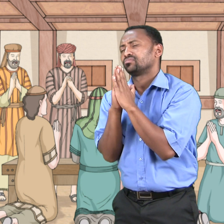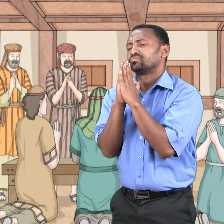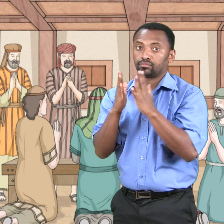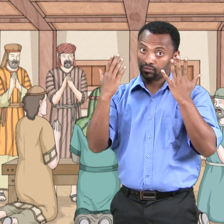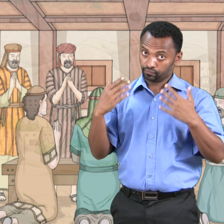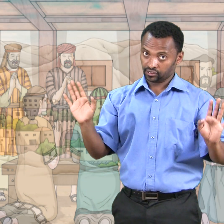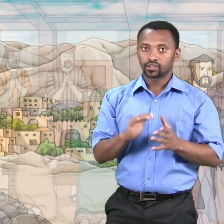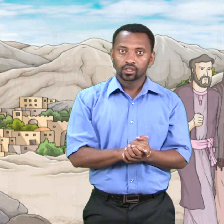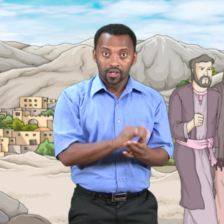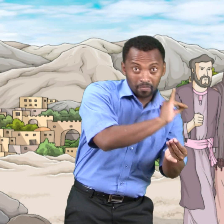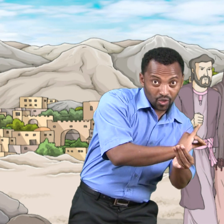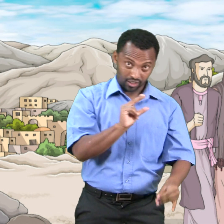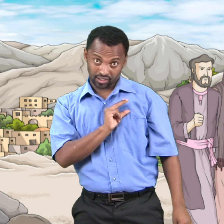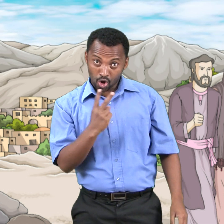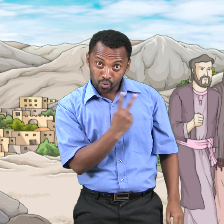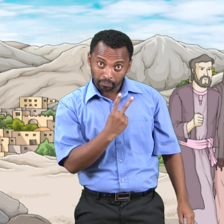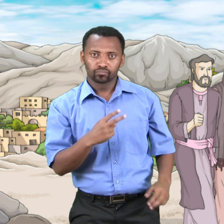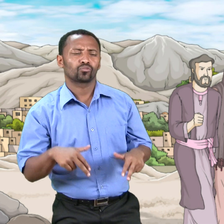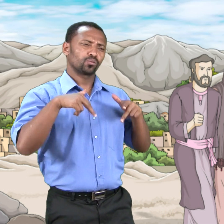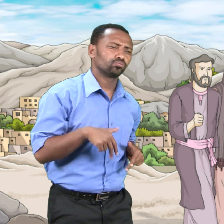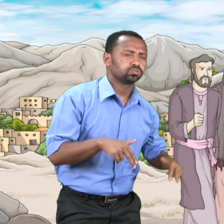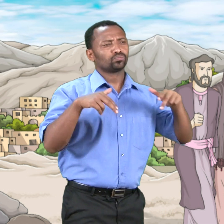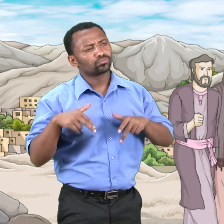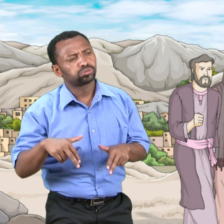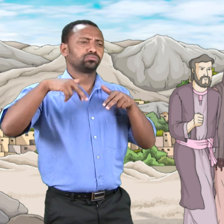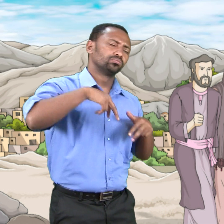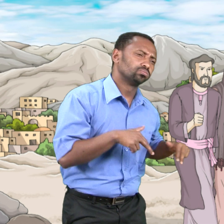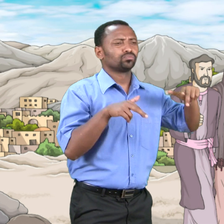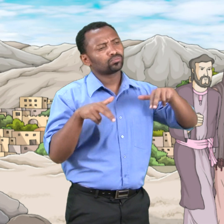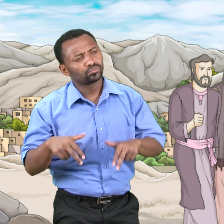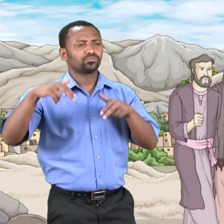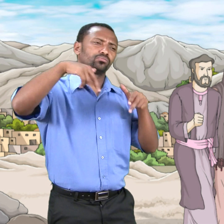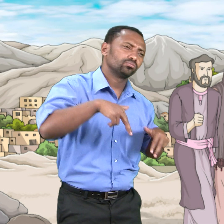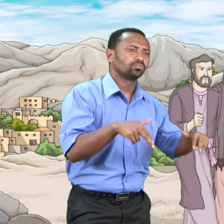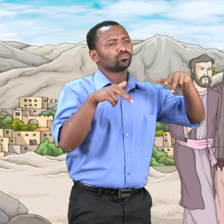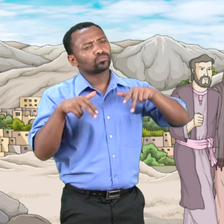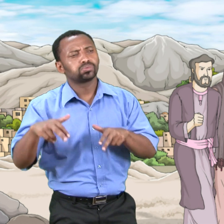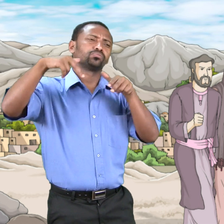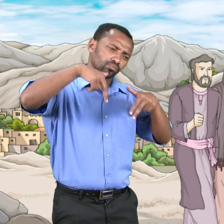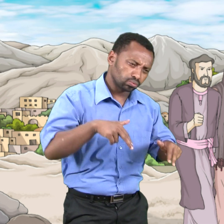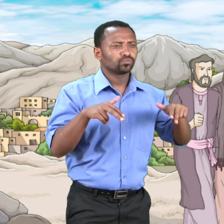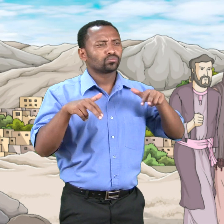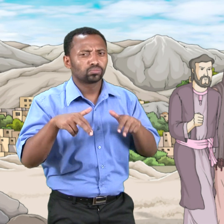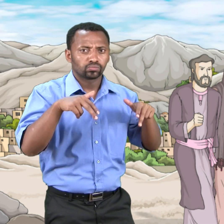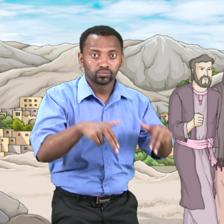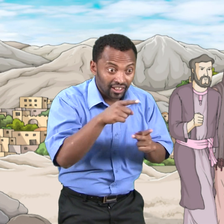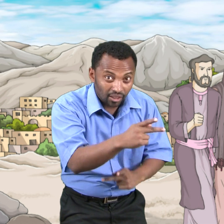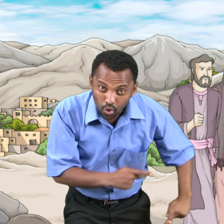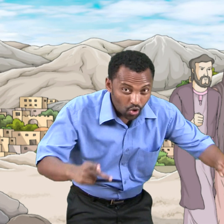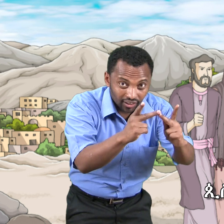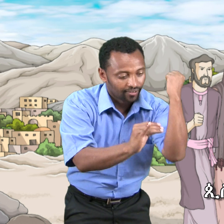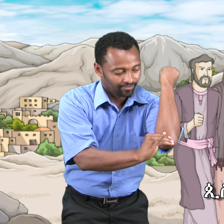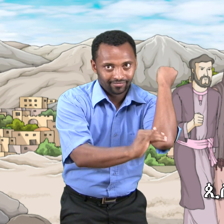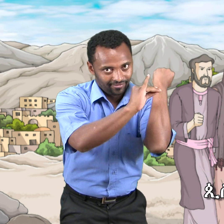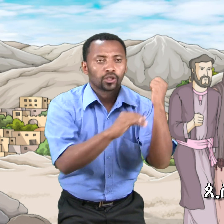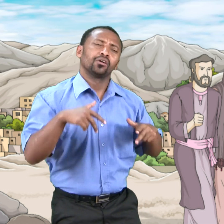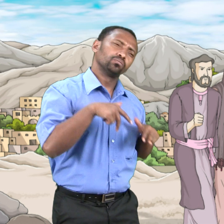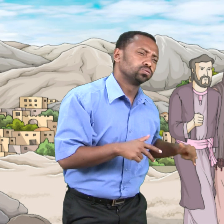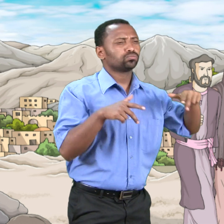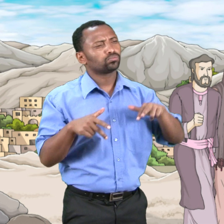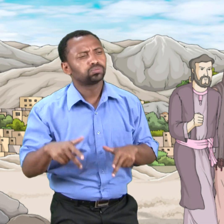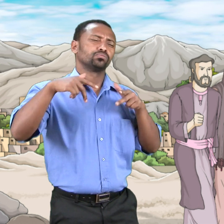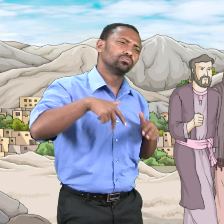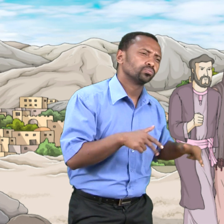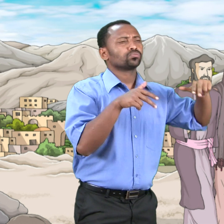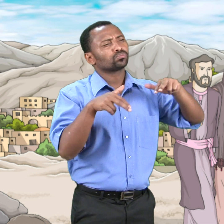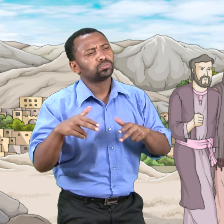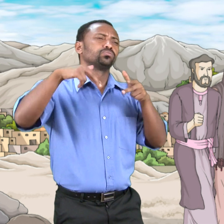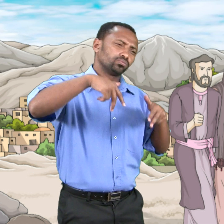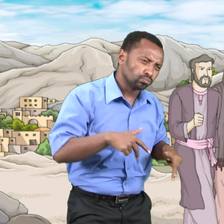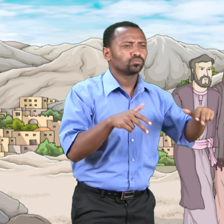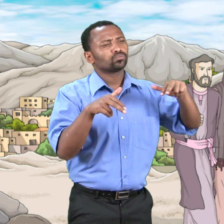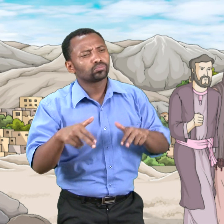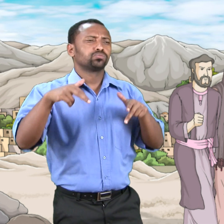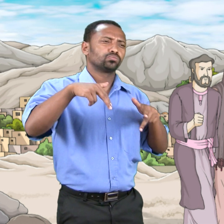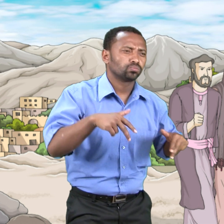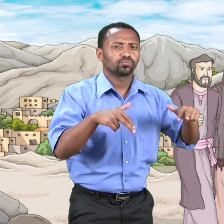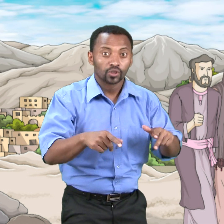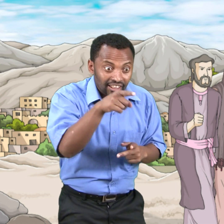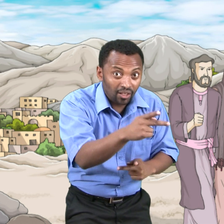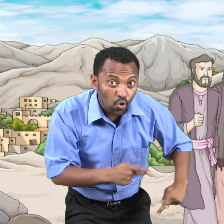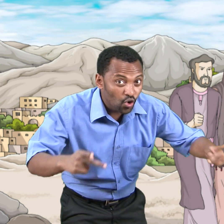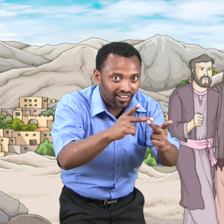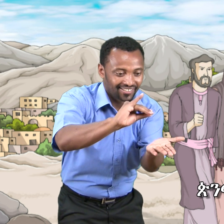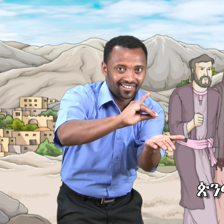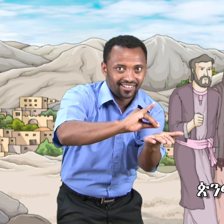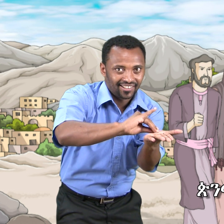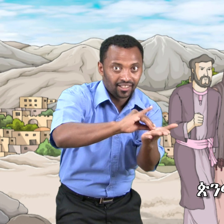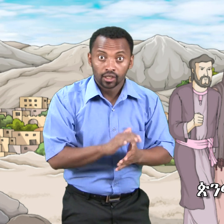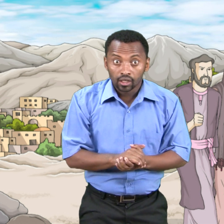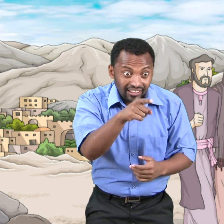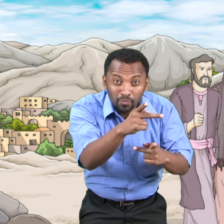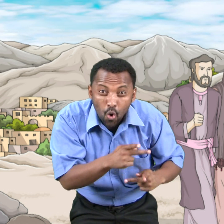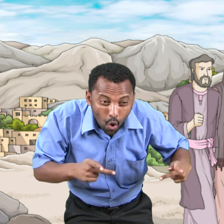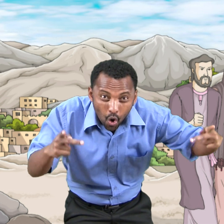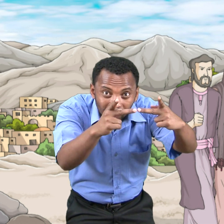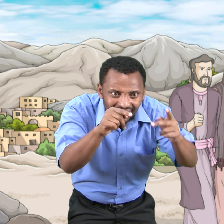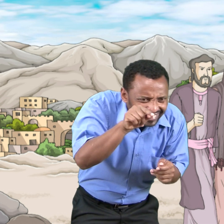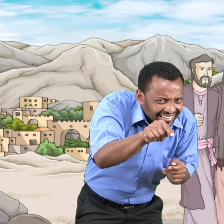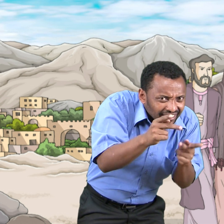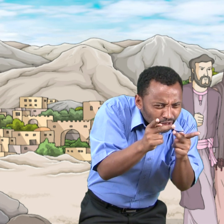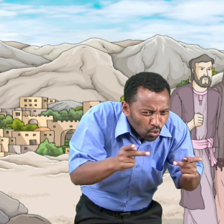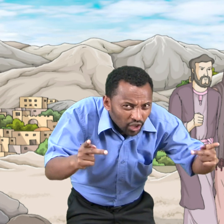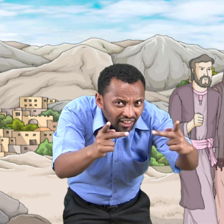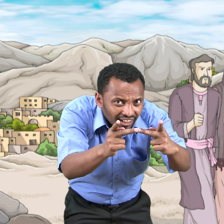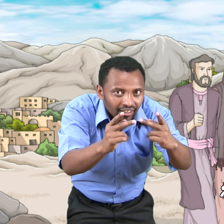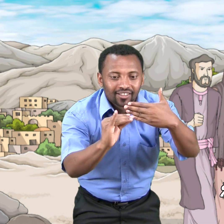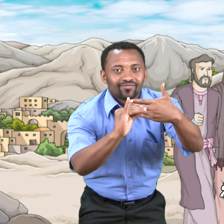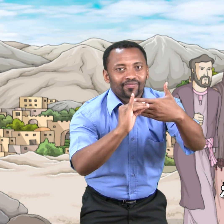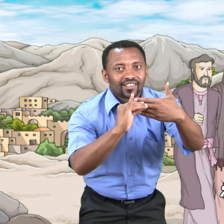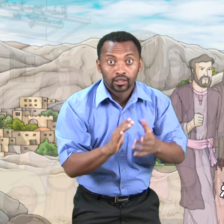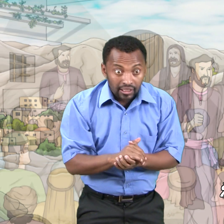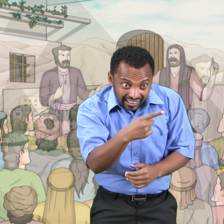After passing through Pisidia, they came to Pamphylia.